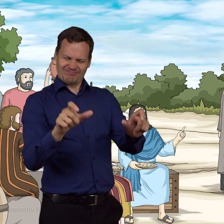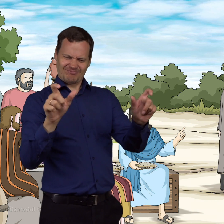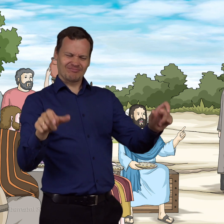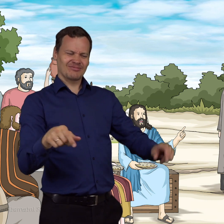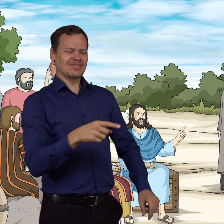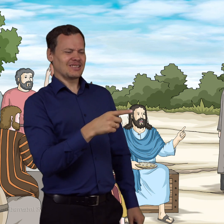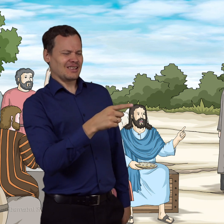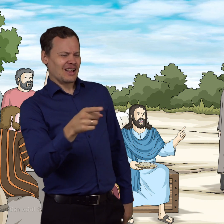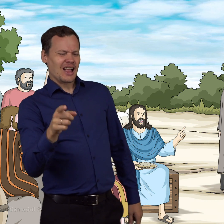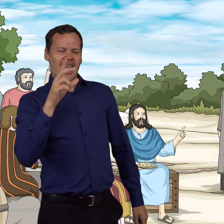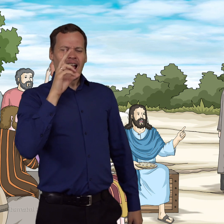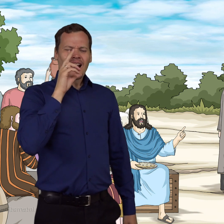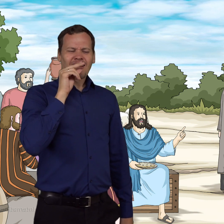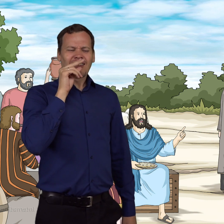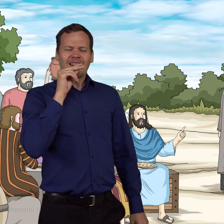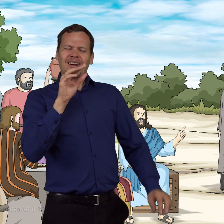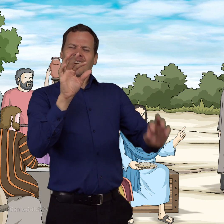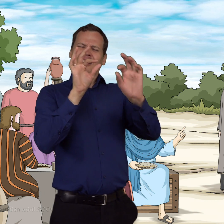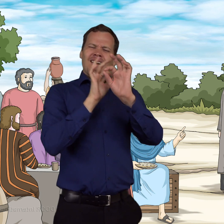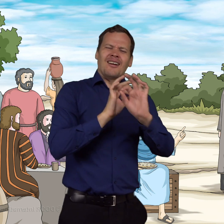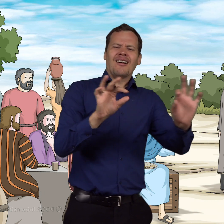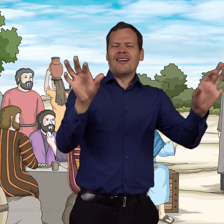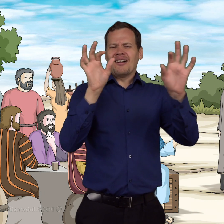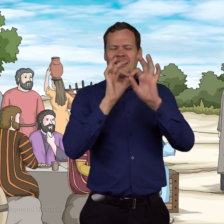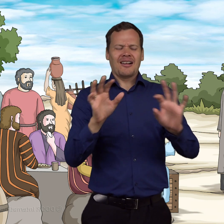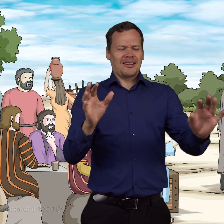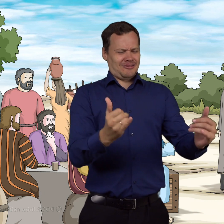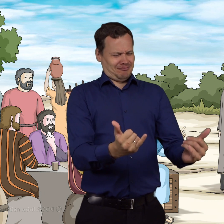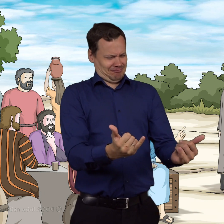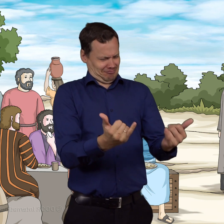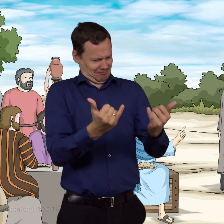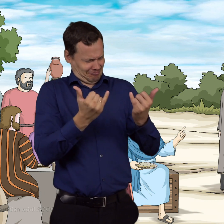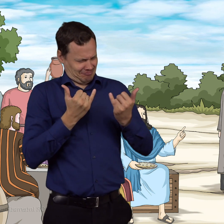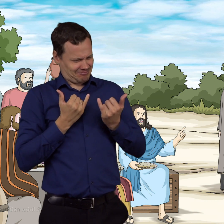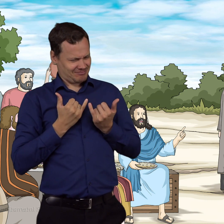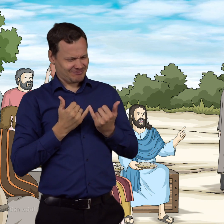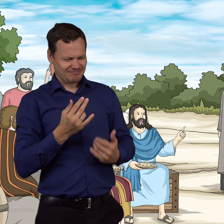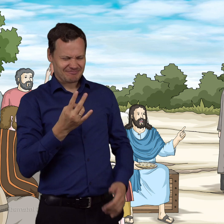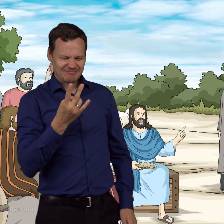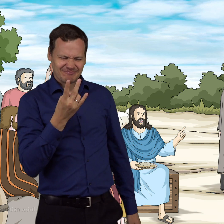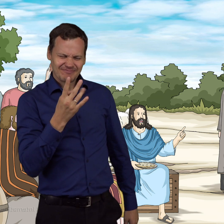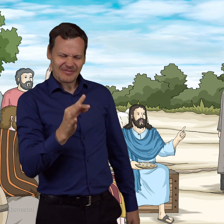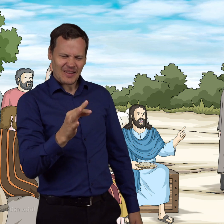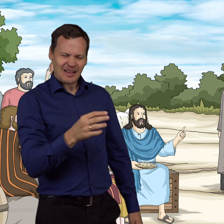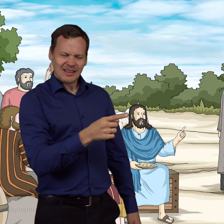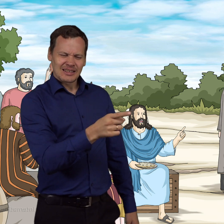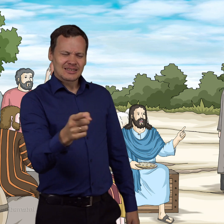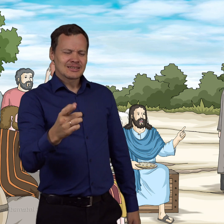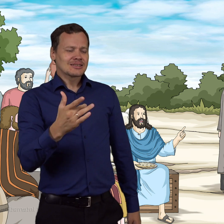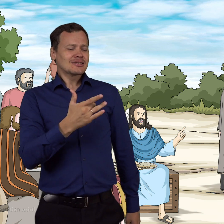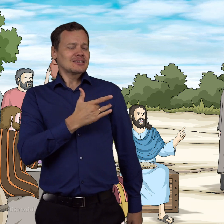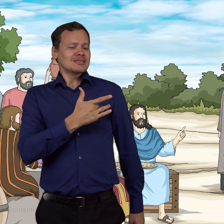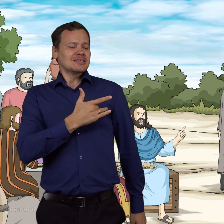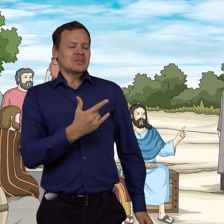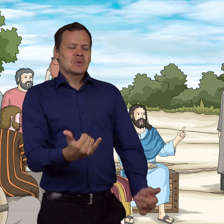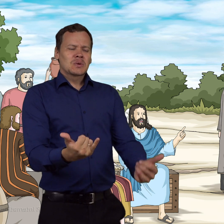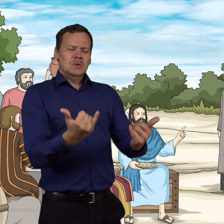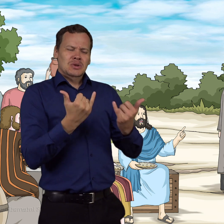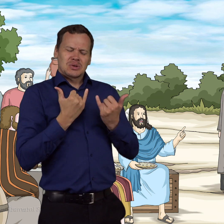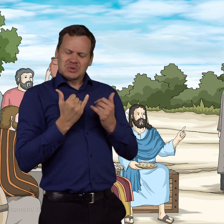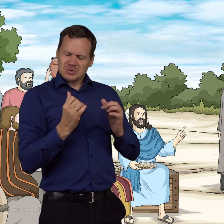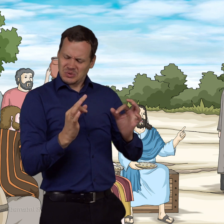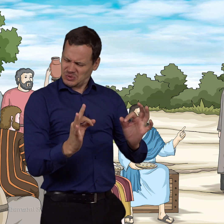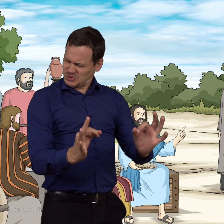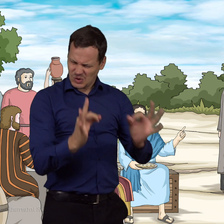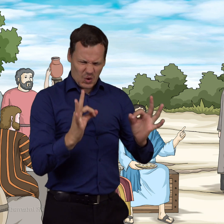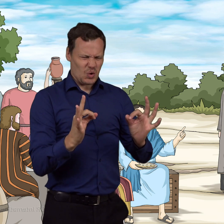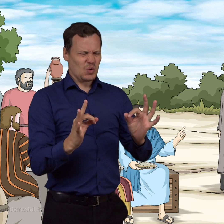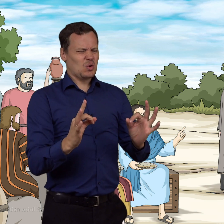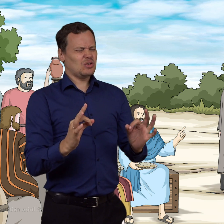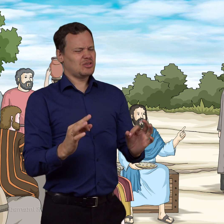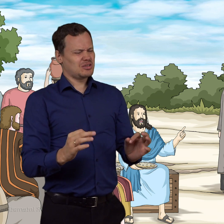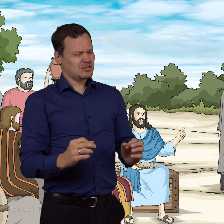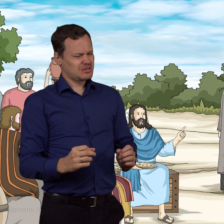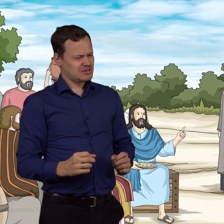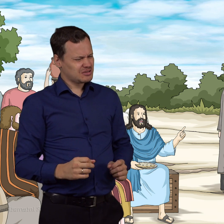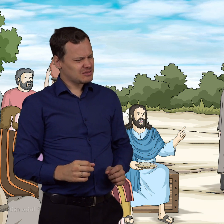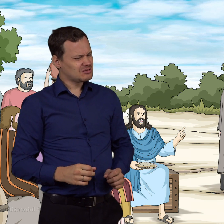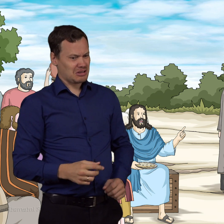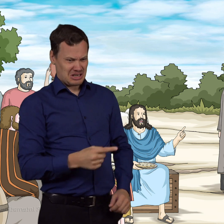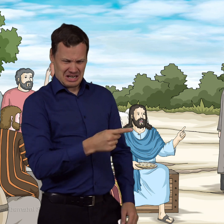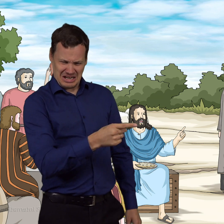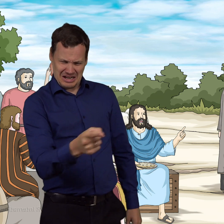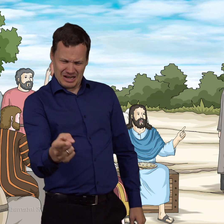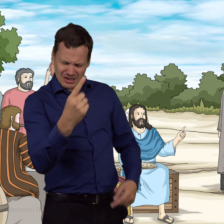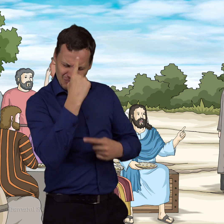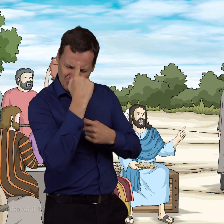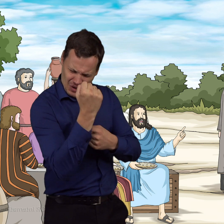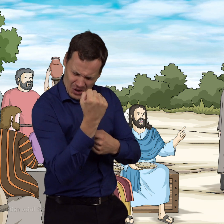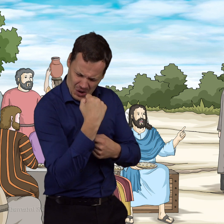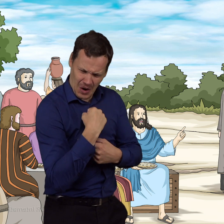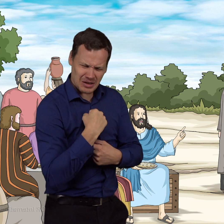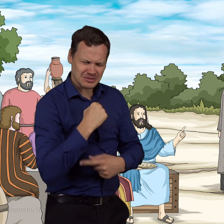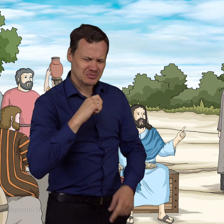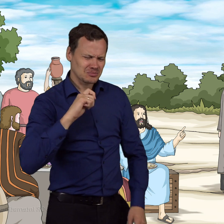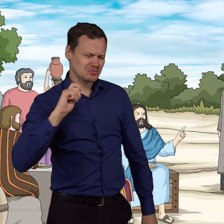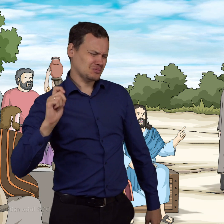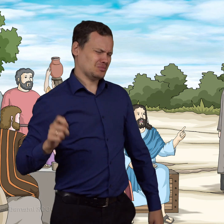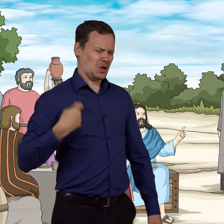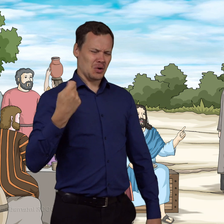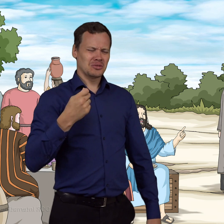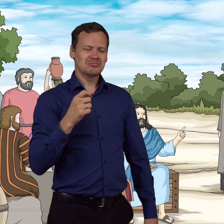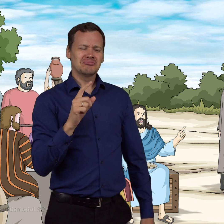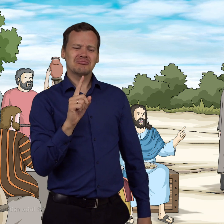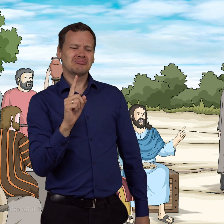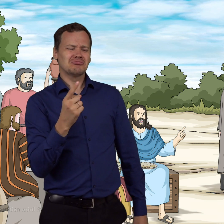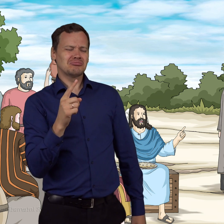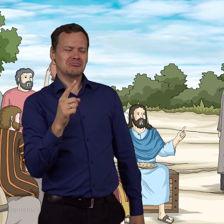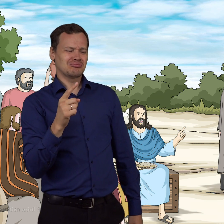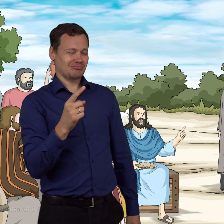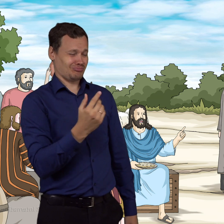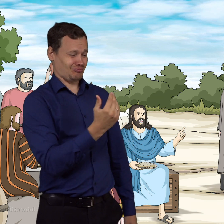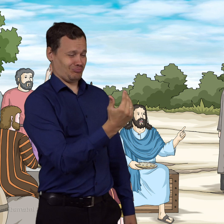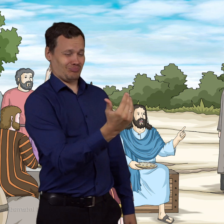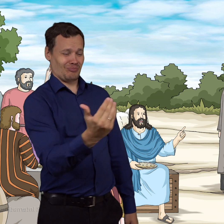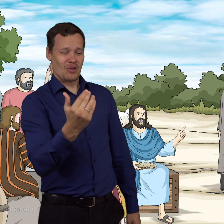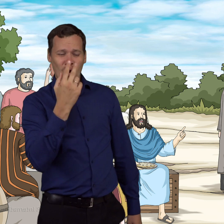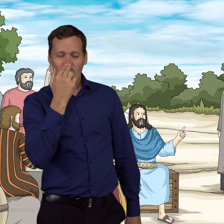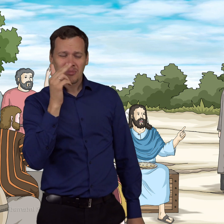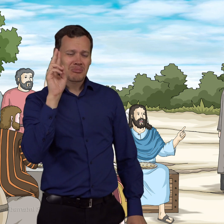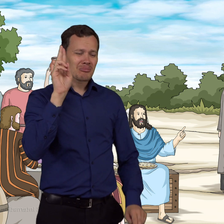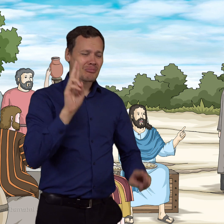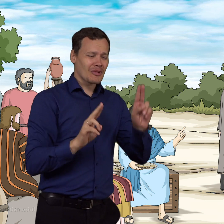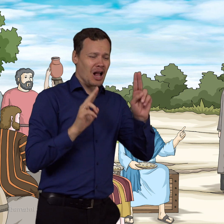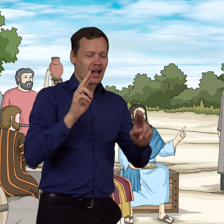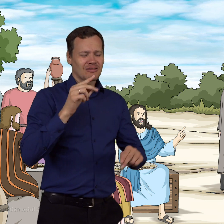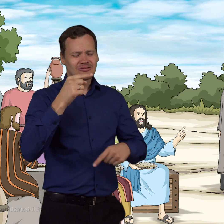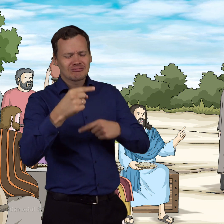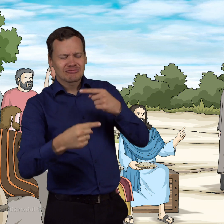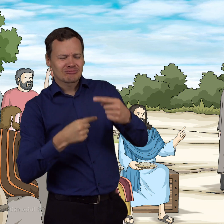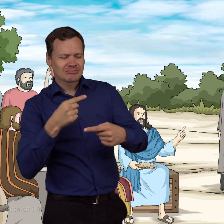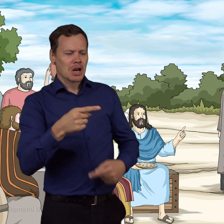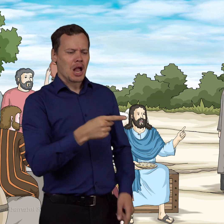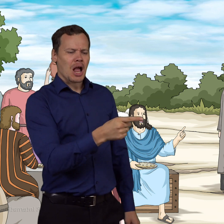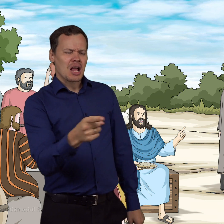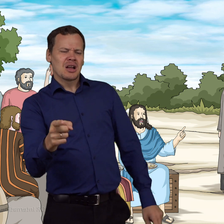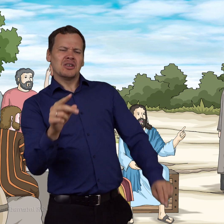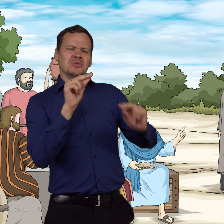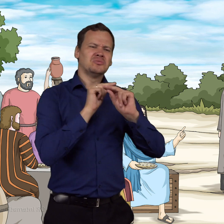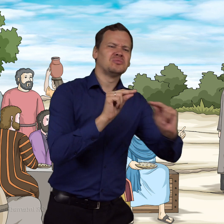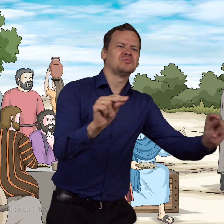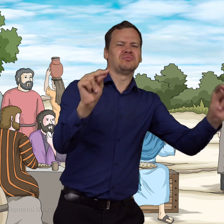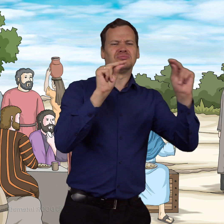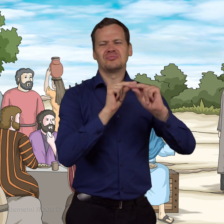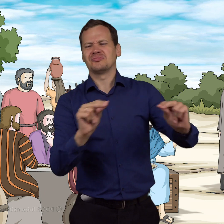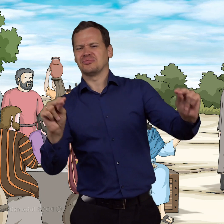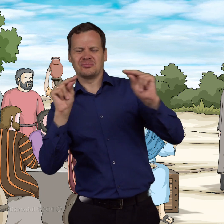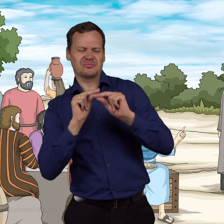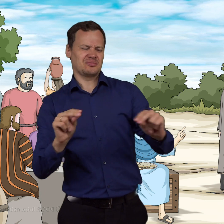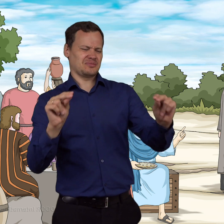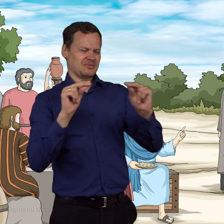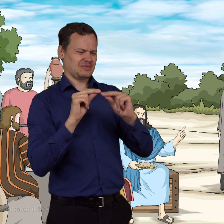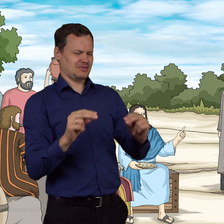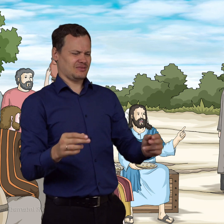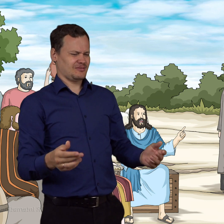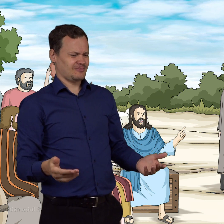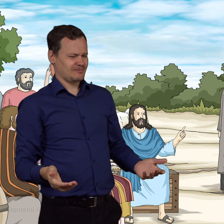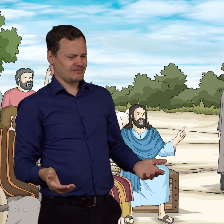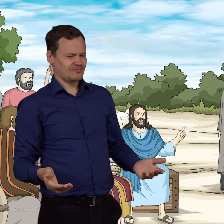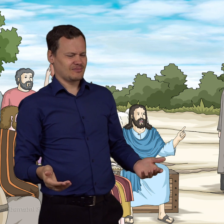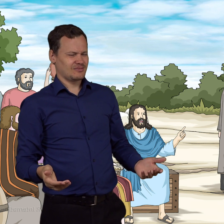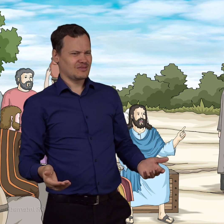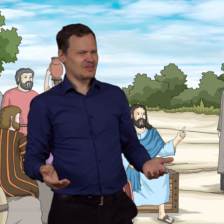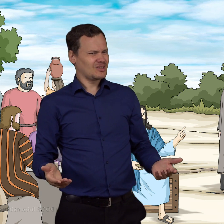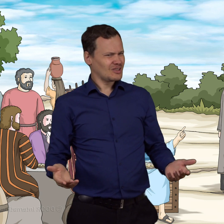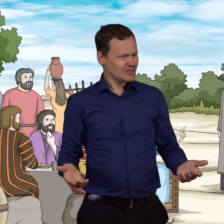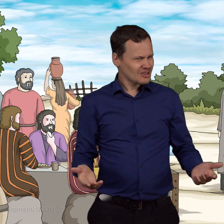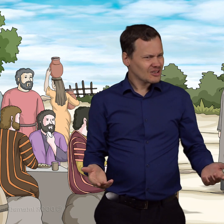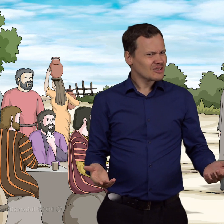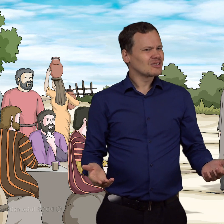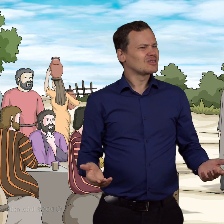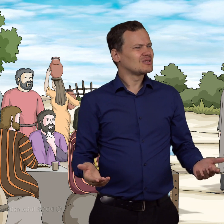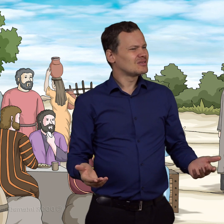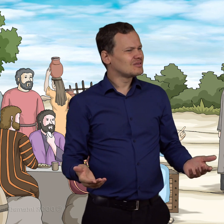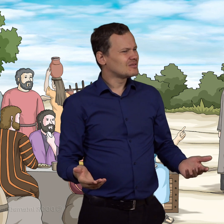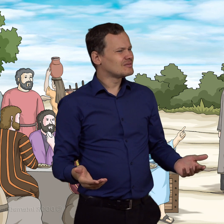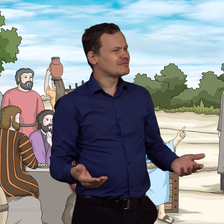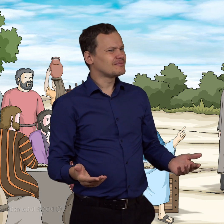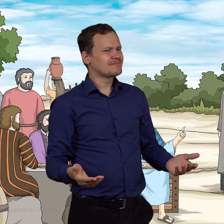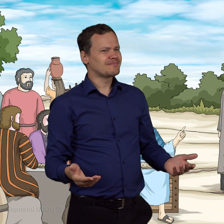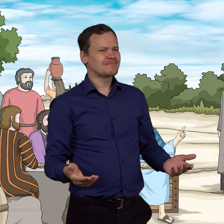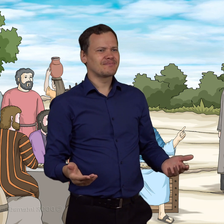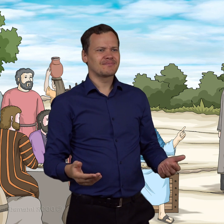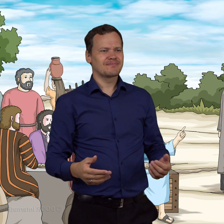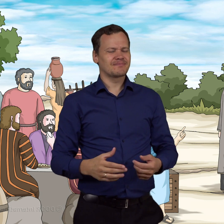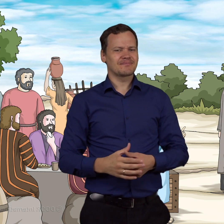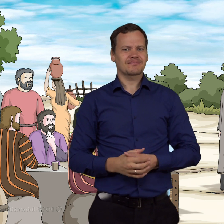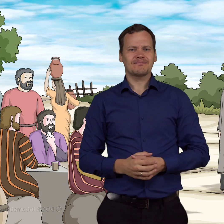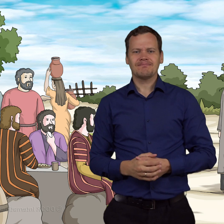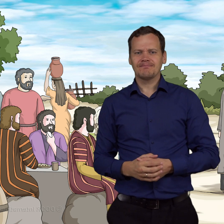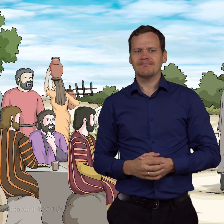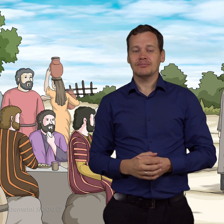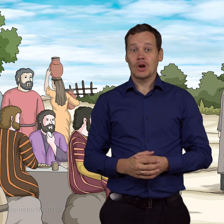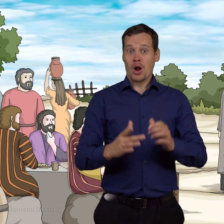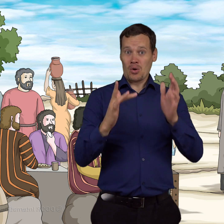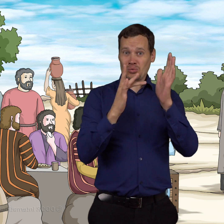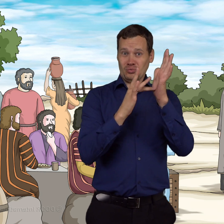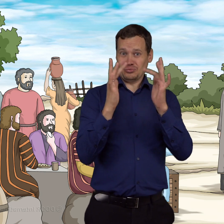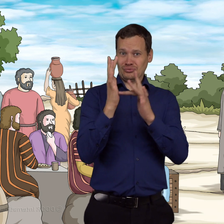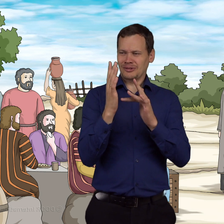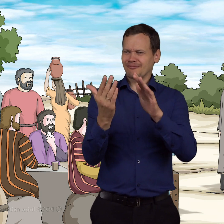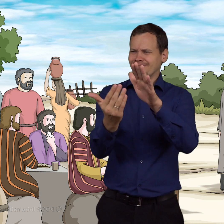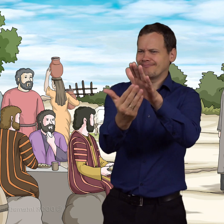They worship Me in vain; they teach as doctrine the precepts of men.’” Jesus called the crowd to Him and said, “Listen and understand.